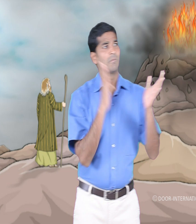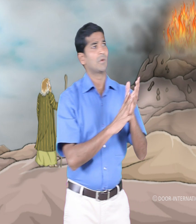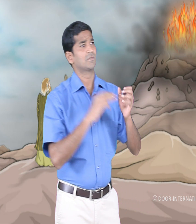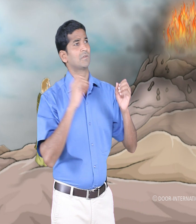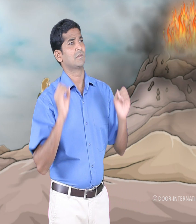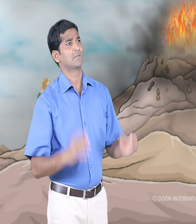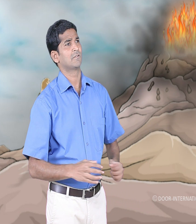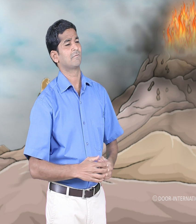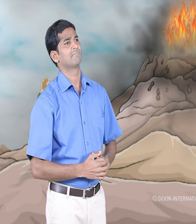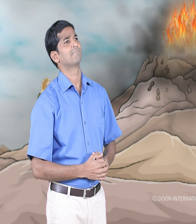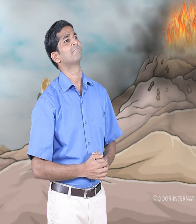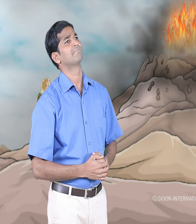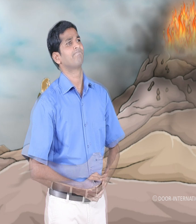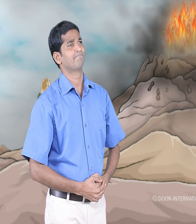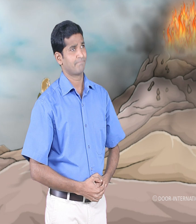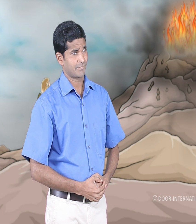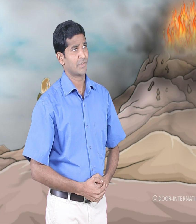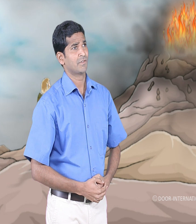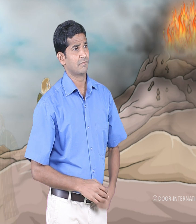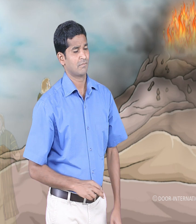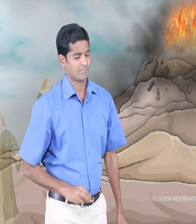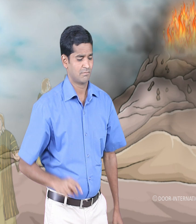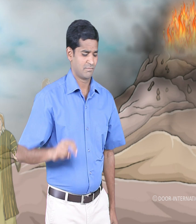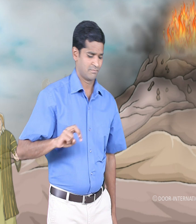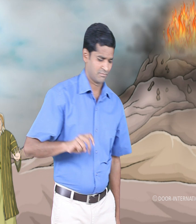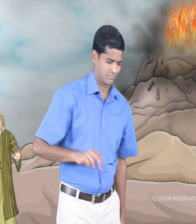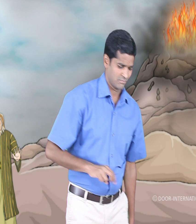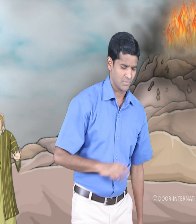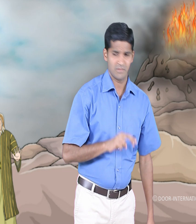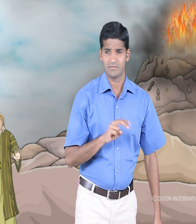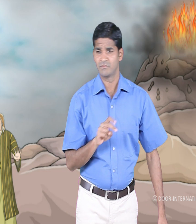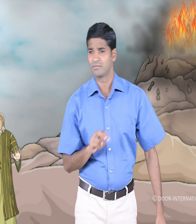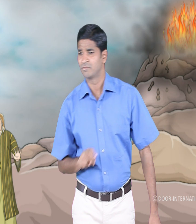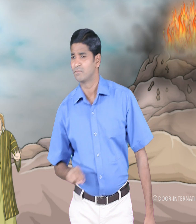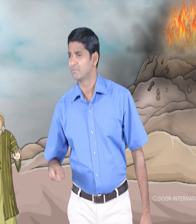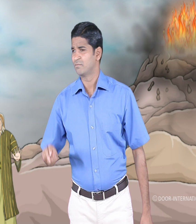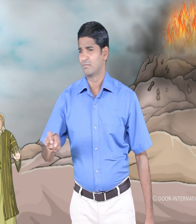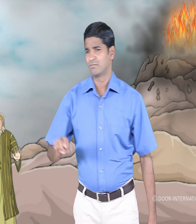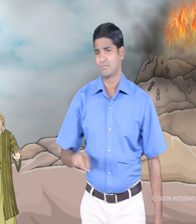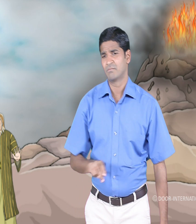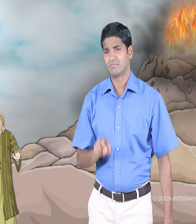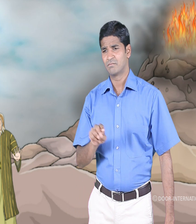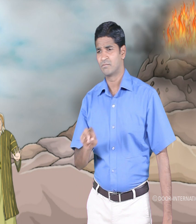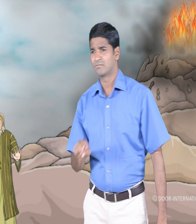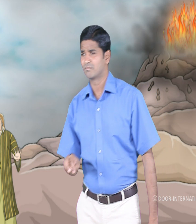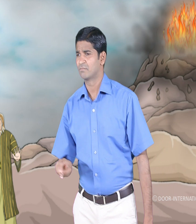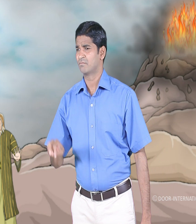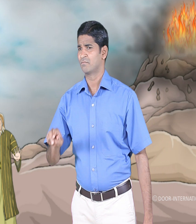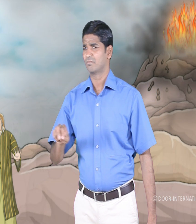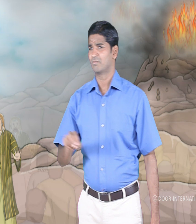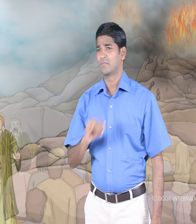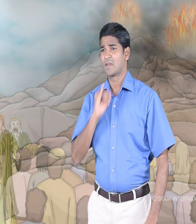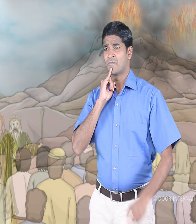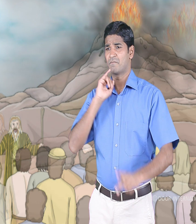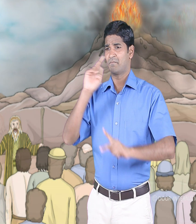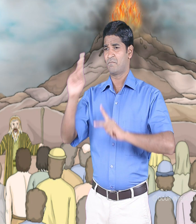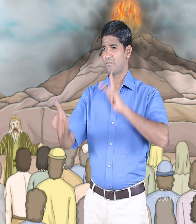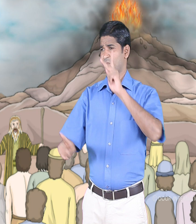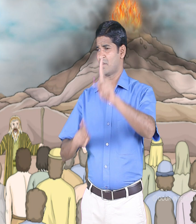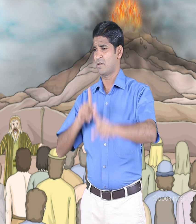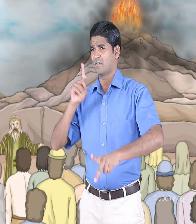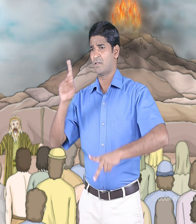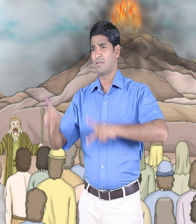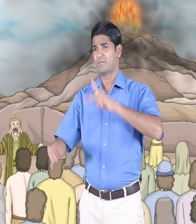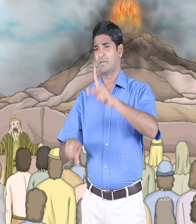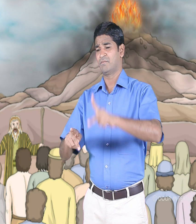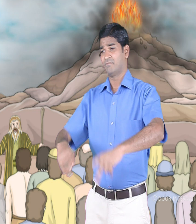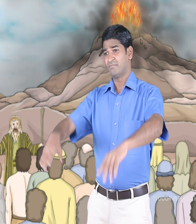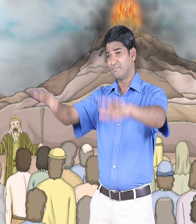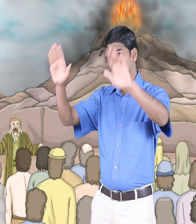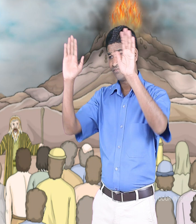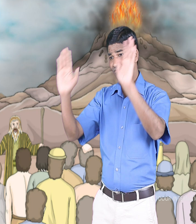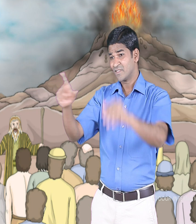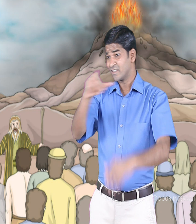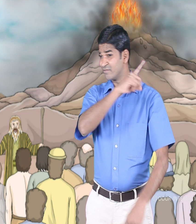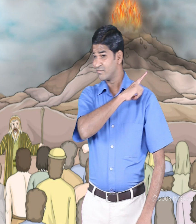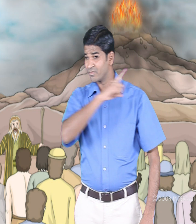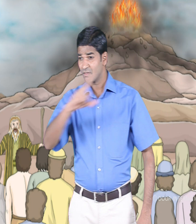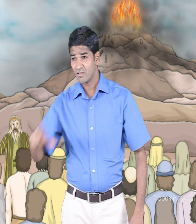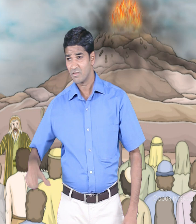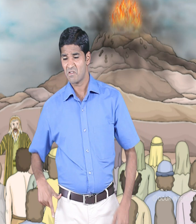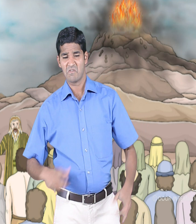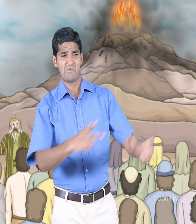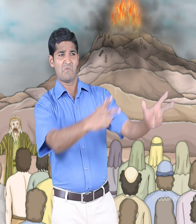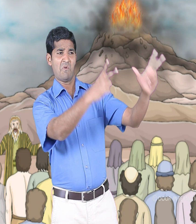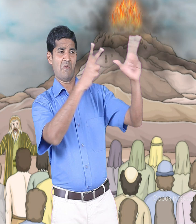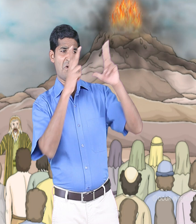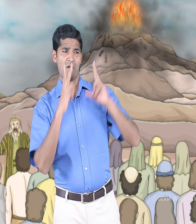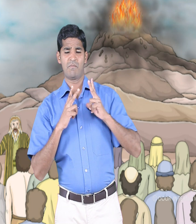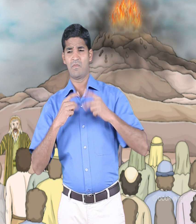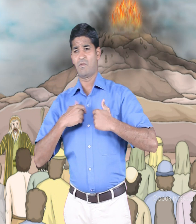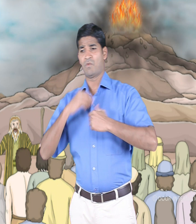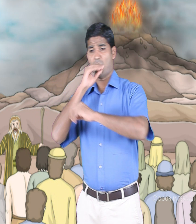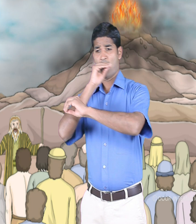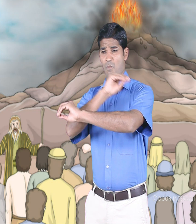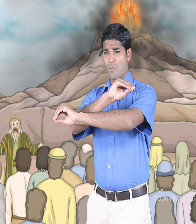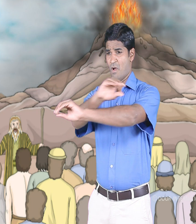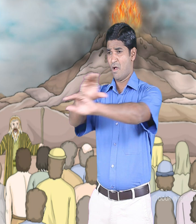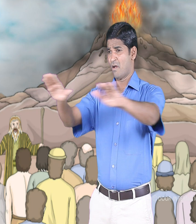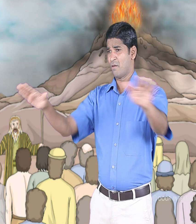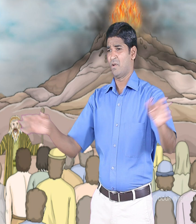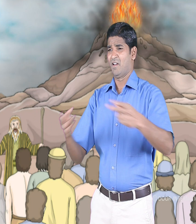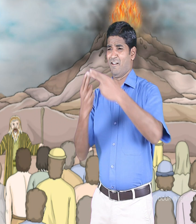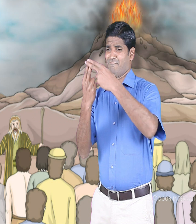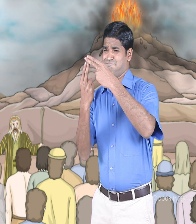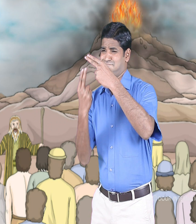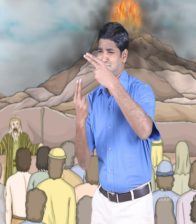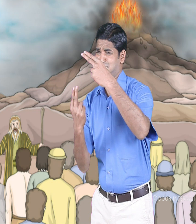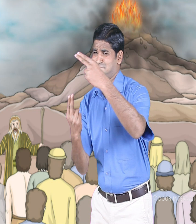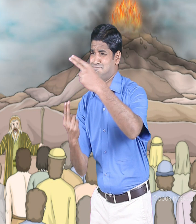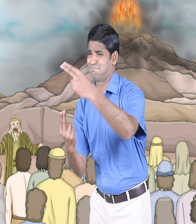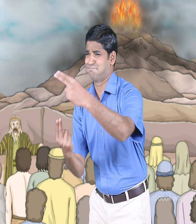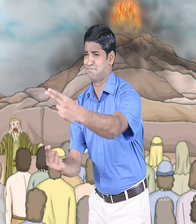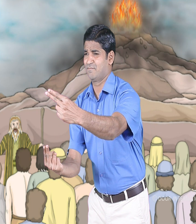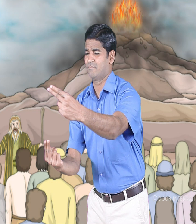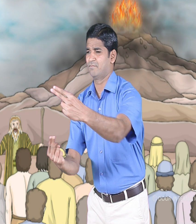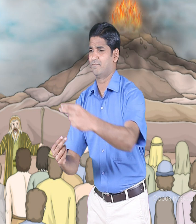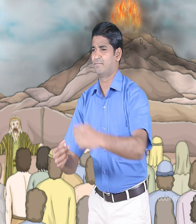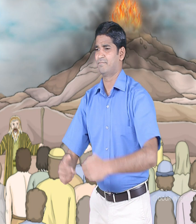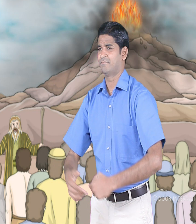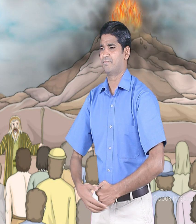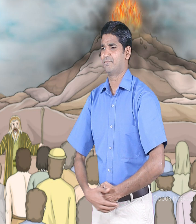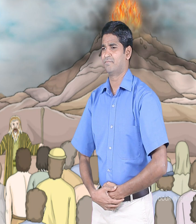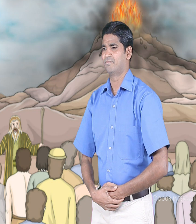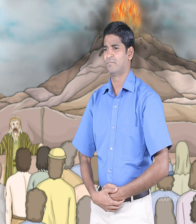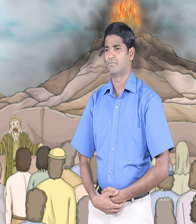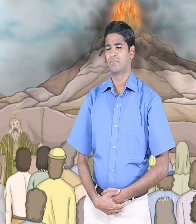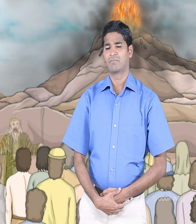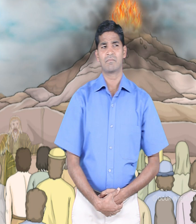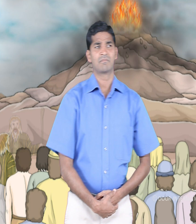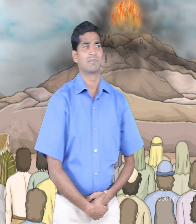So Moses went down to the people and spoke to them.